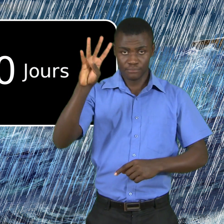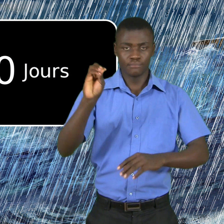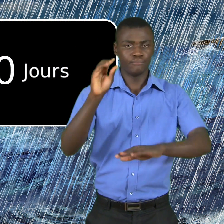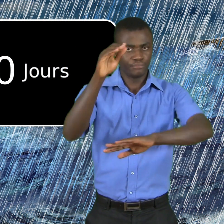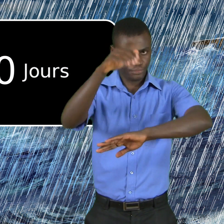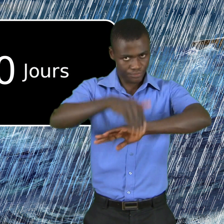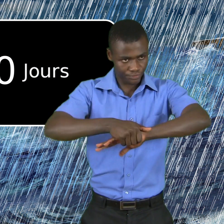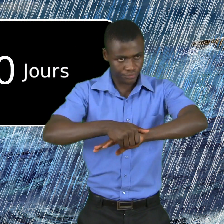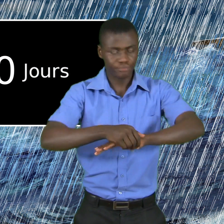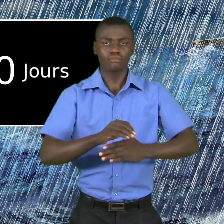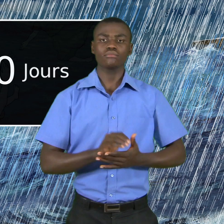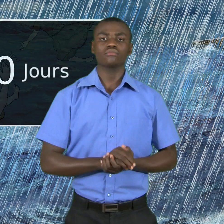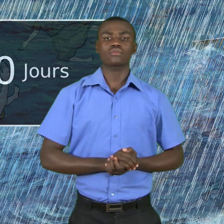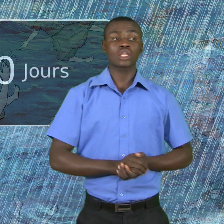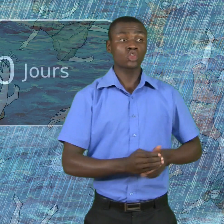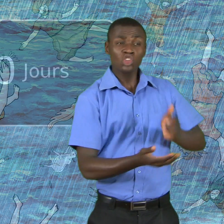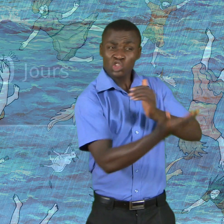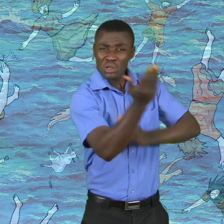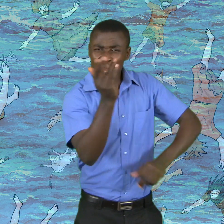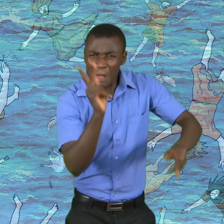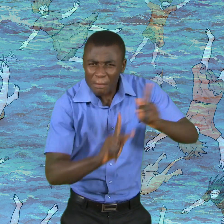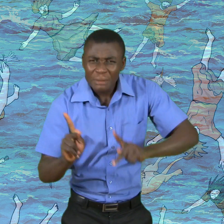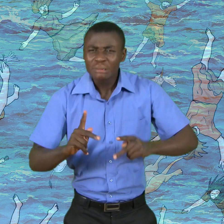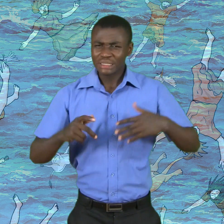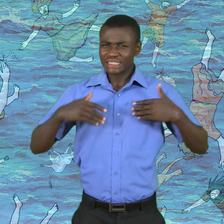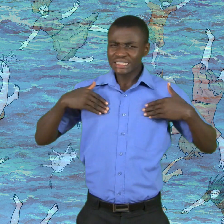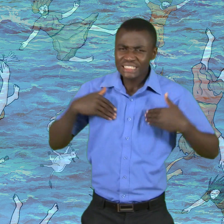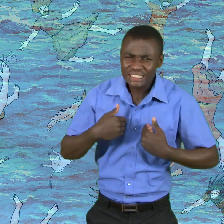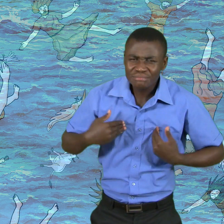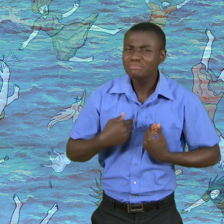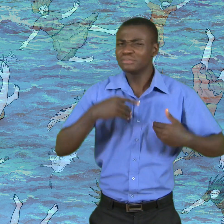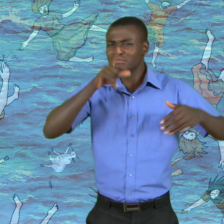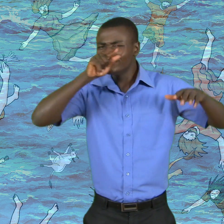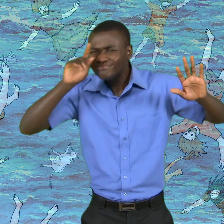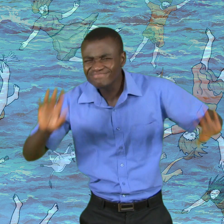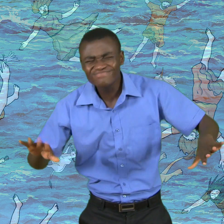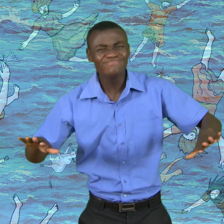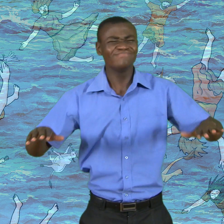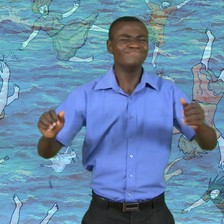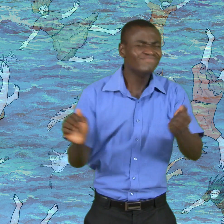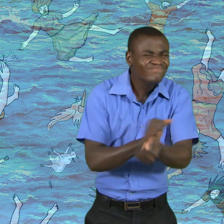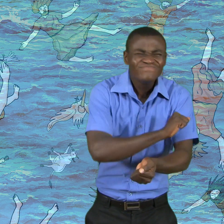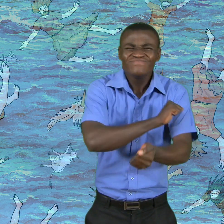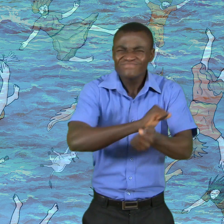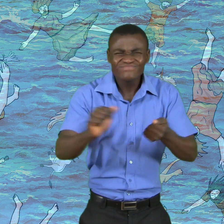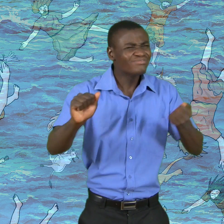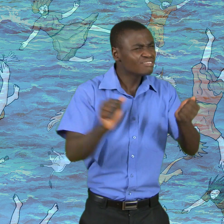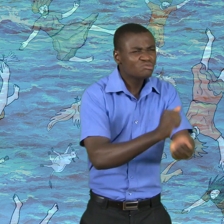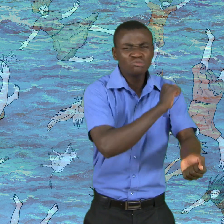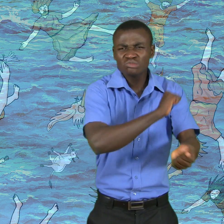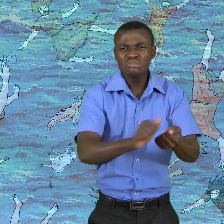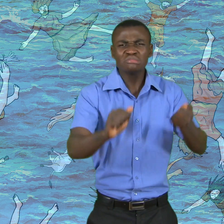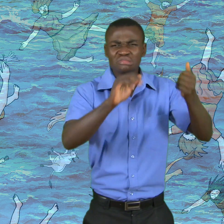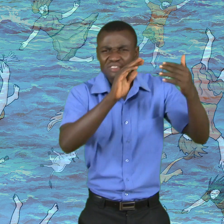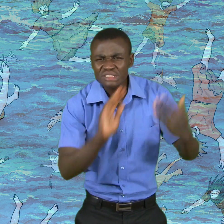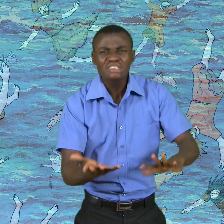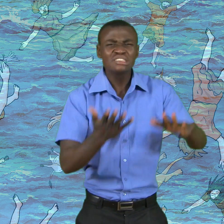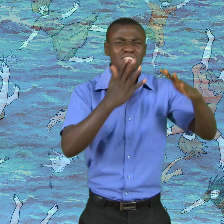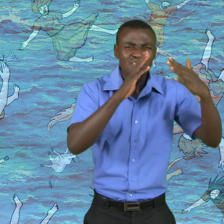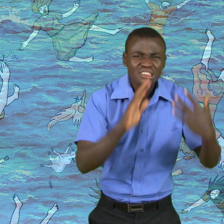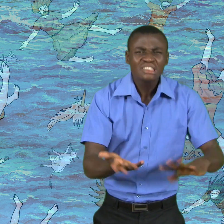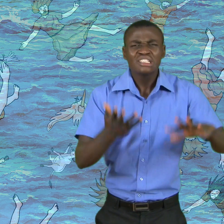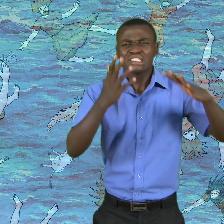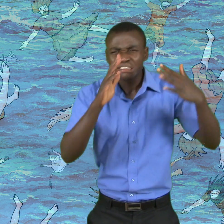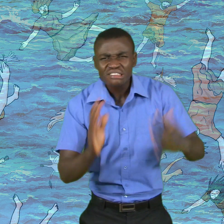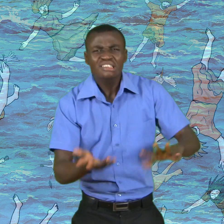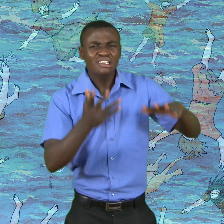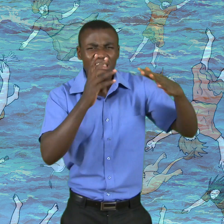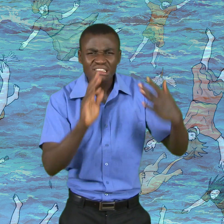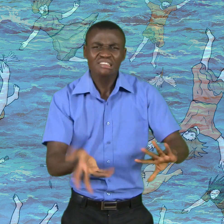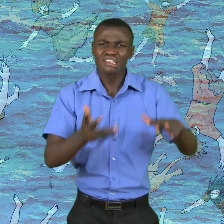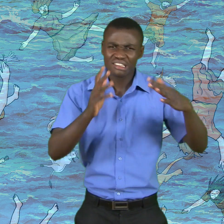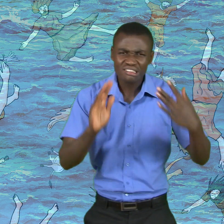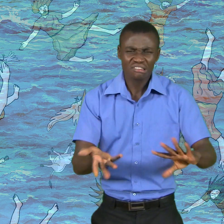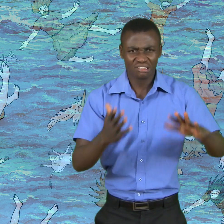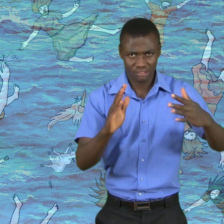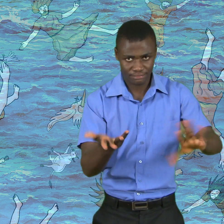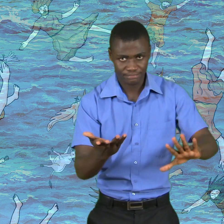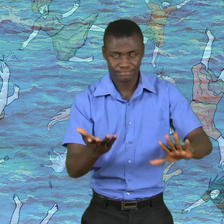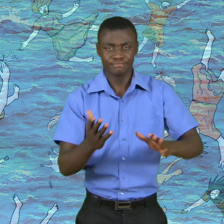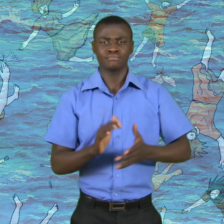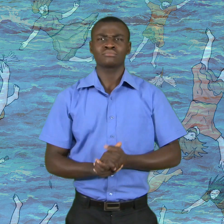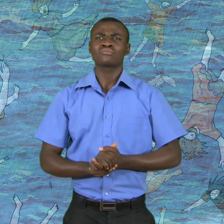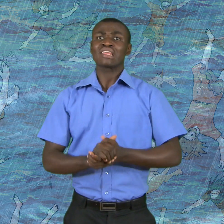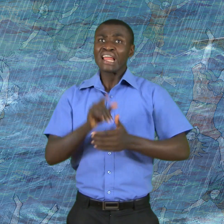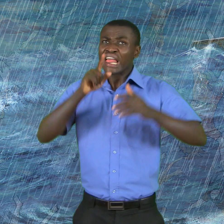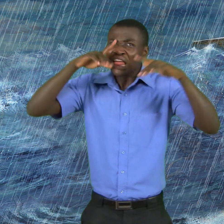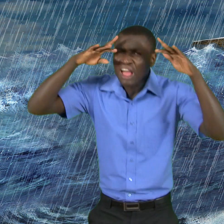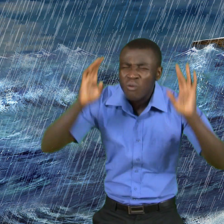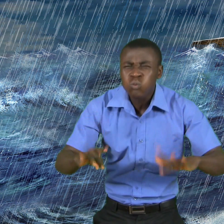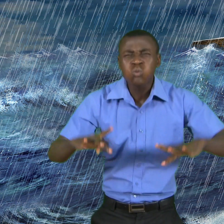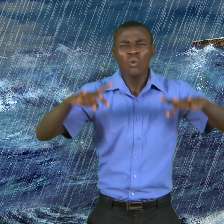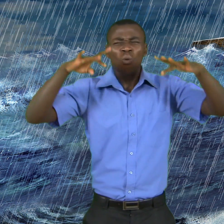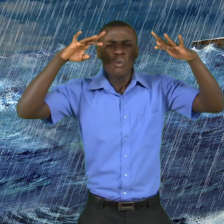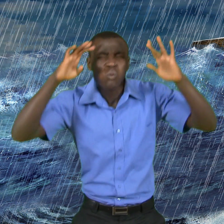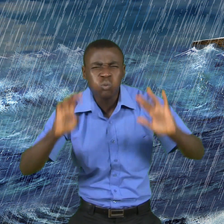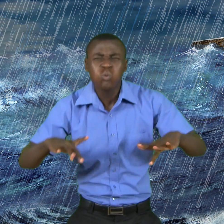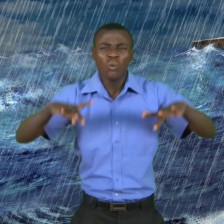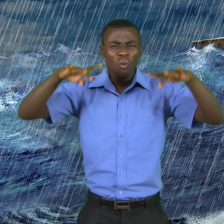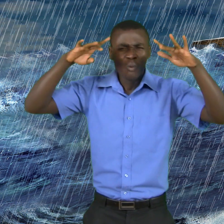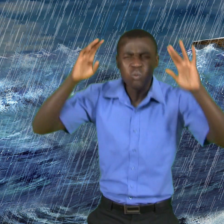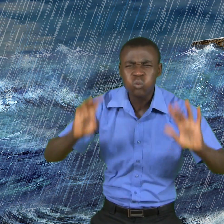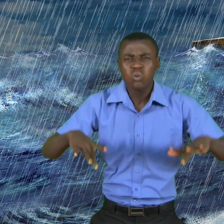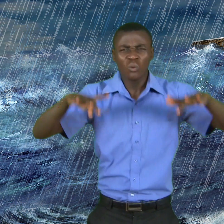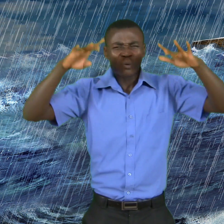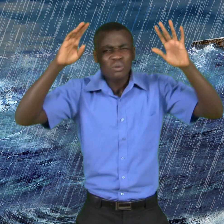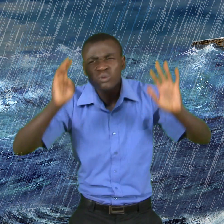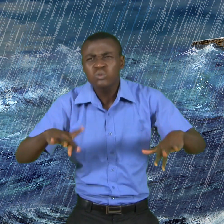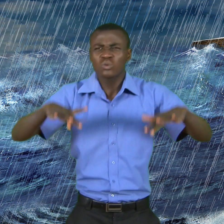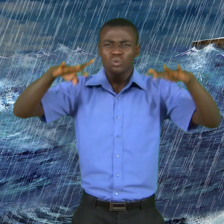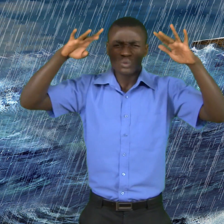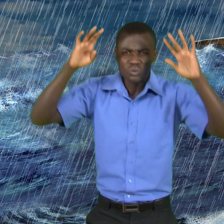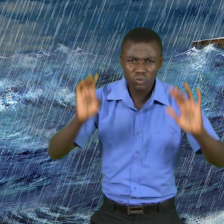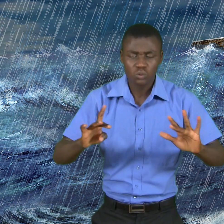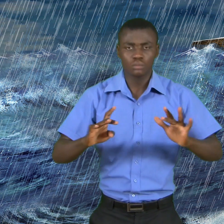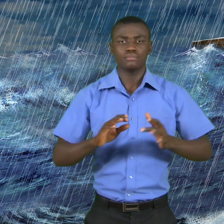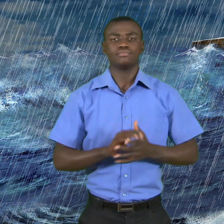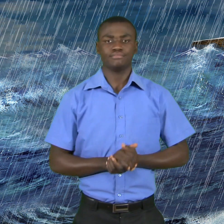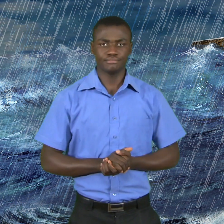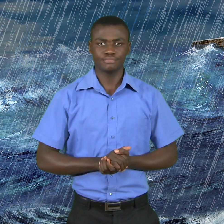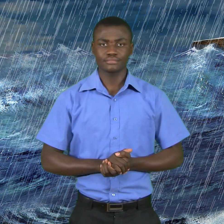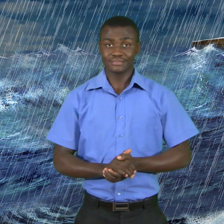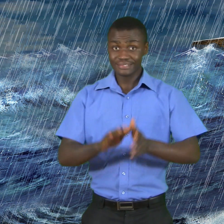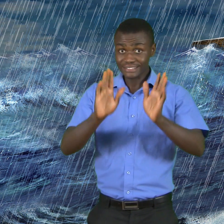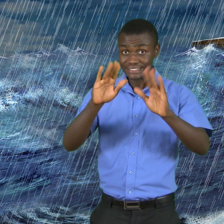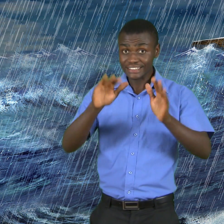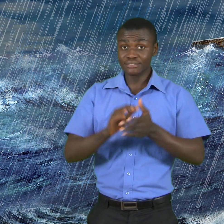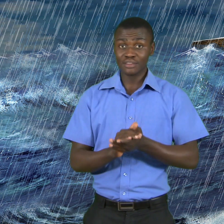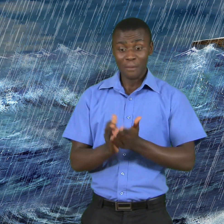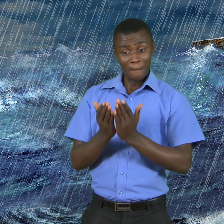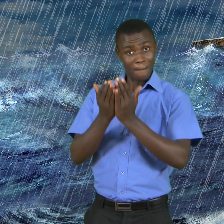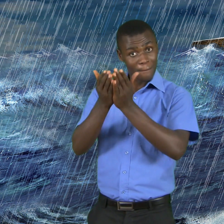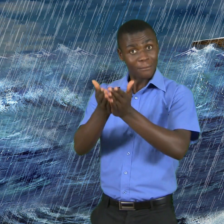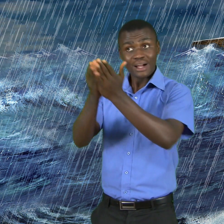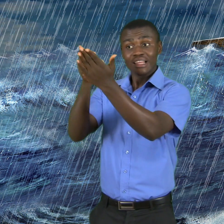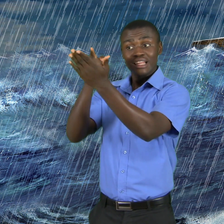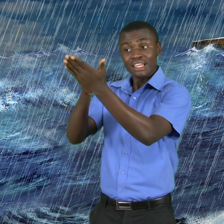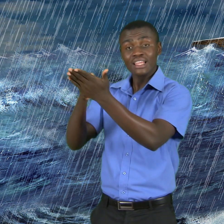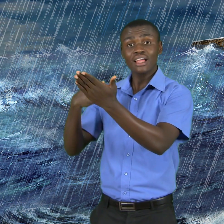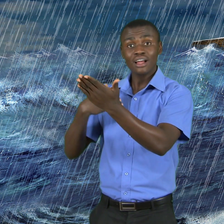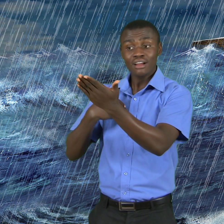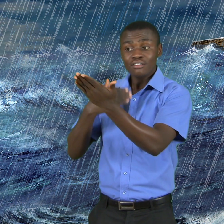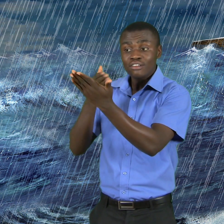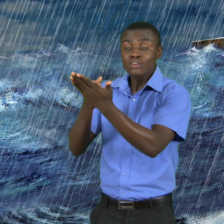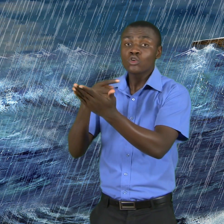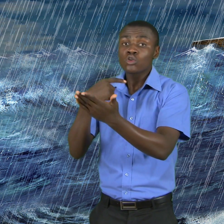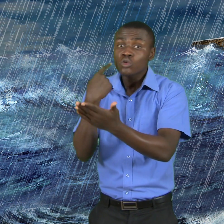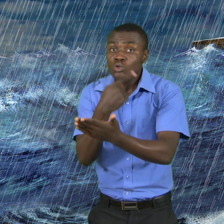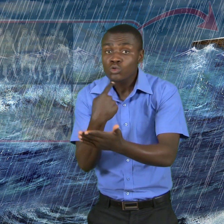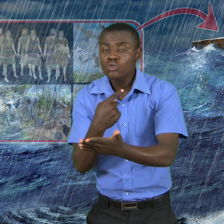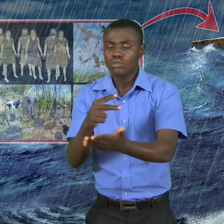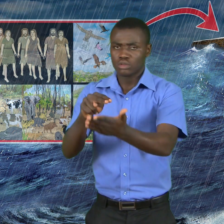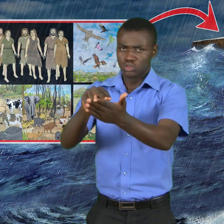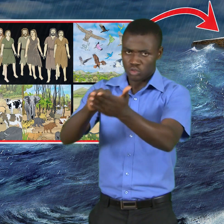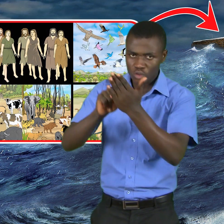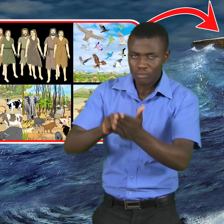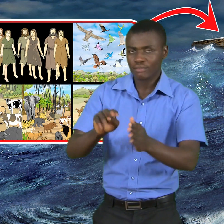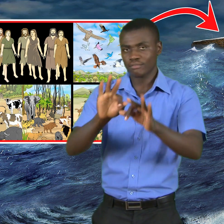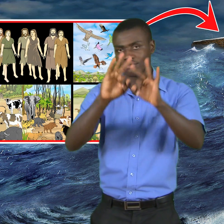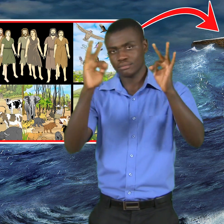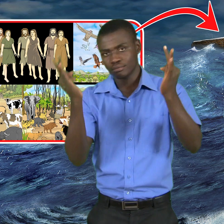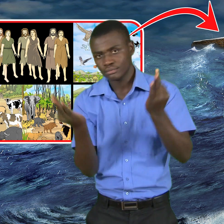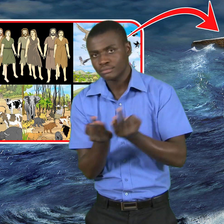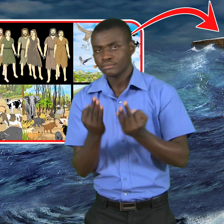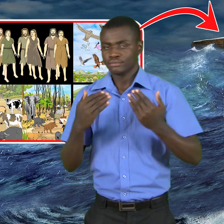And every living thing that moved upon the earth perished—birds, livestock, animals, every creature that swarms upon the earth, and all mankind. Of all that was on dry land, everything that had the breath of life in its nostrils died. And every living thing on the face of the earth was destroyed—man and livestock, crawling creatures and birds of the air;